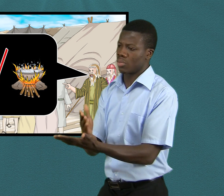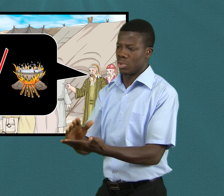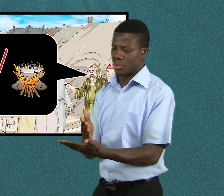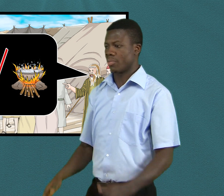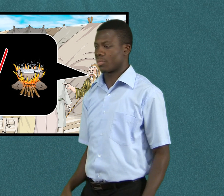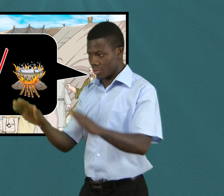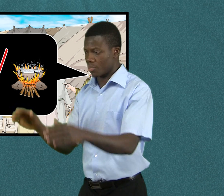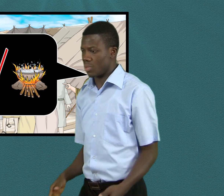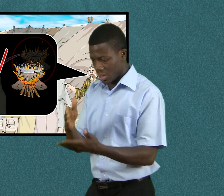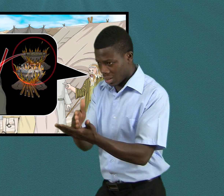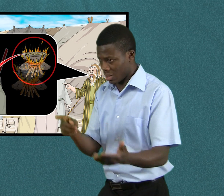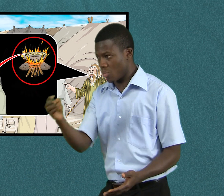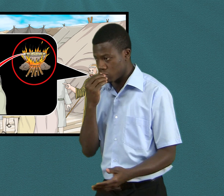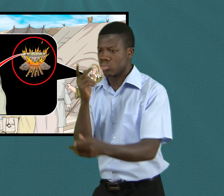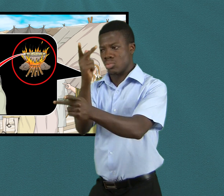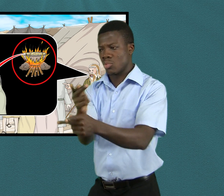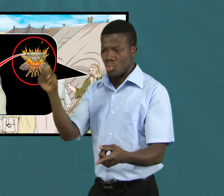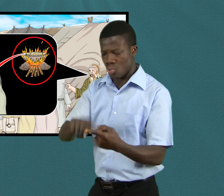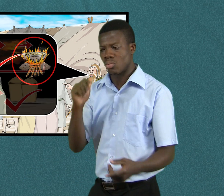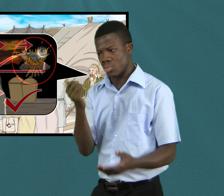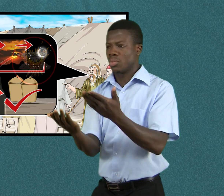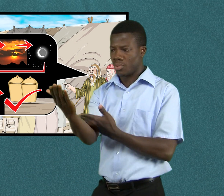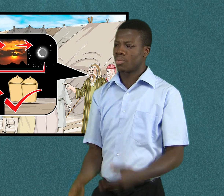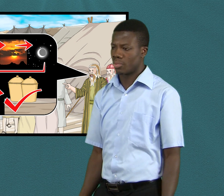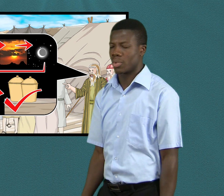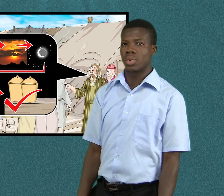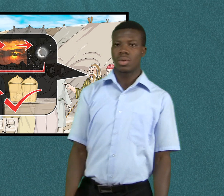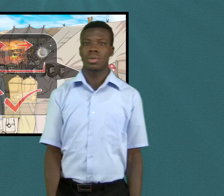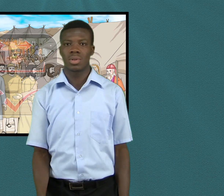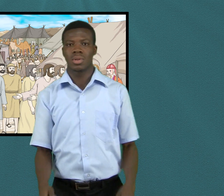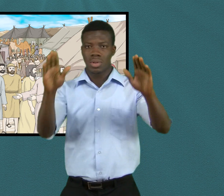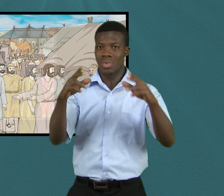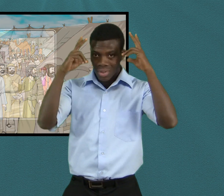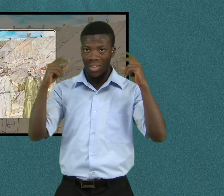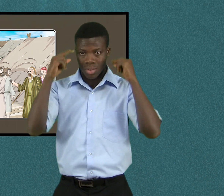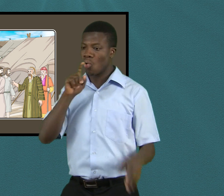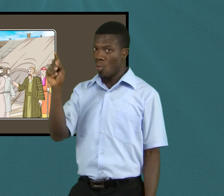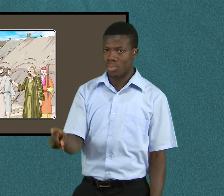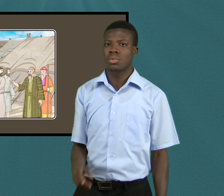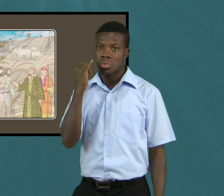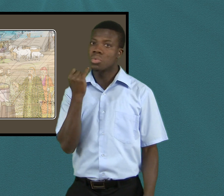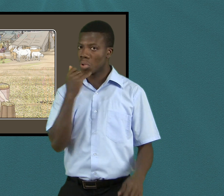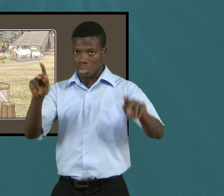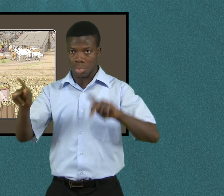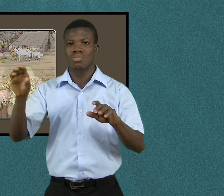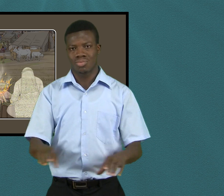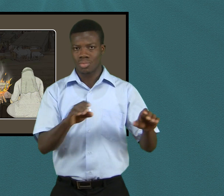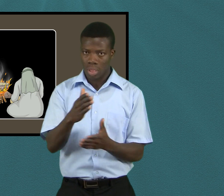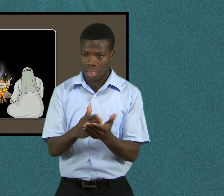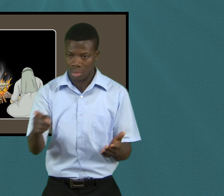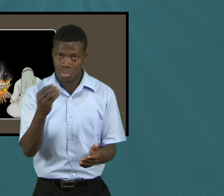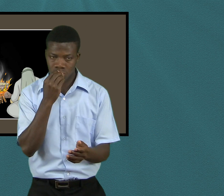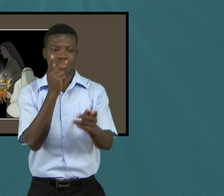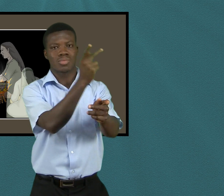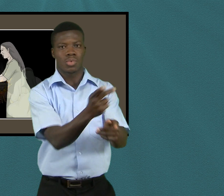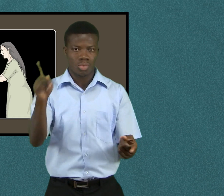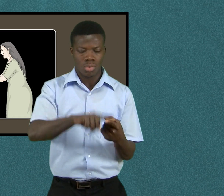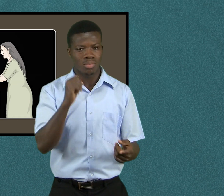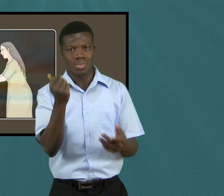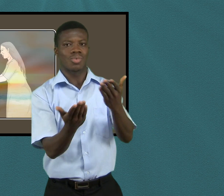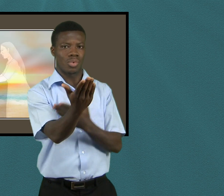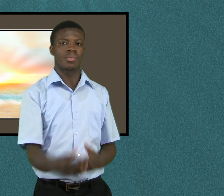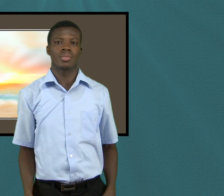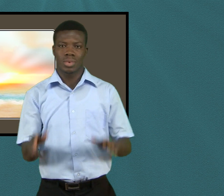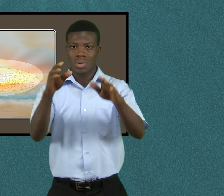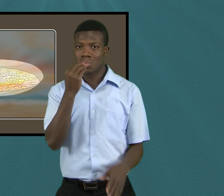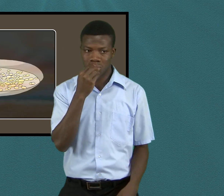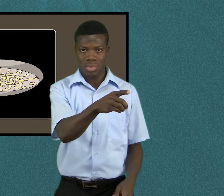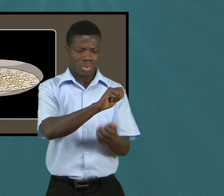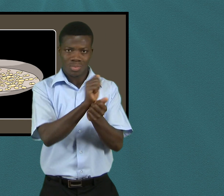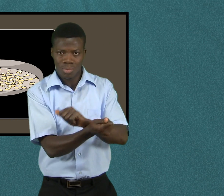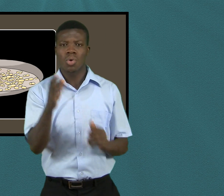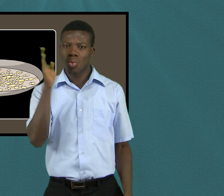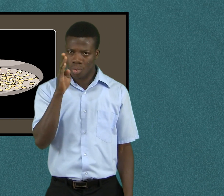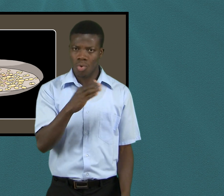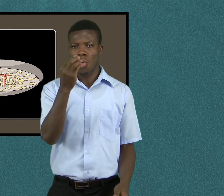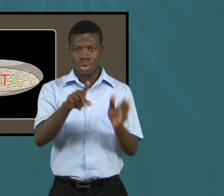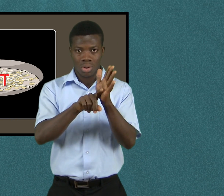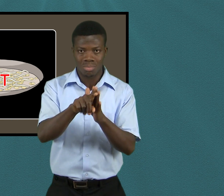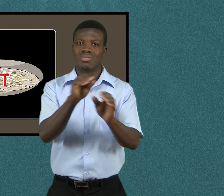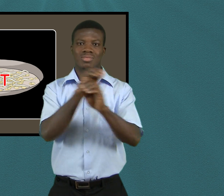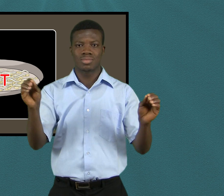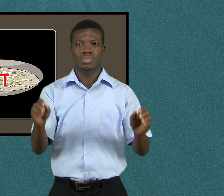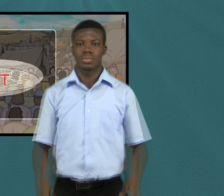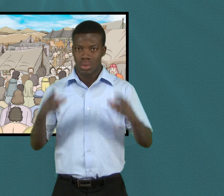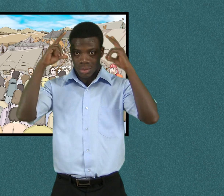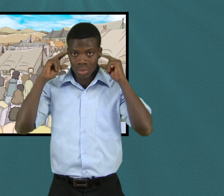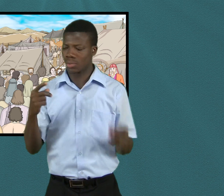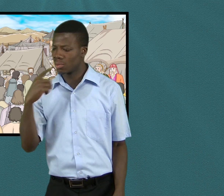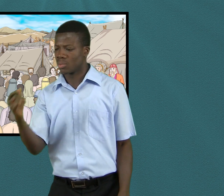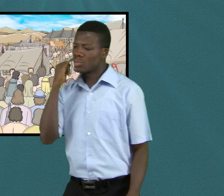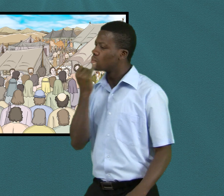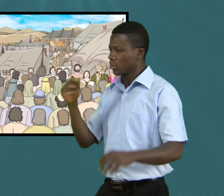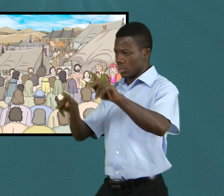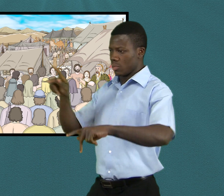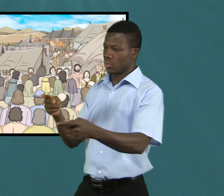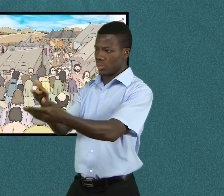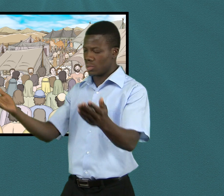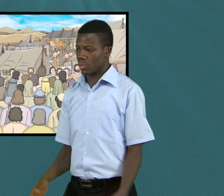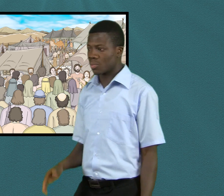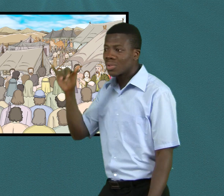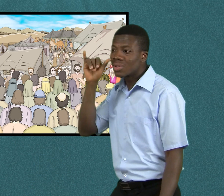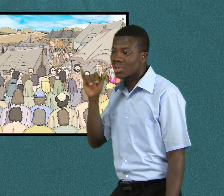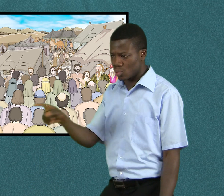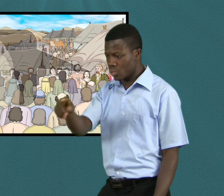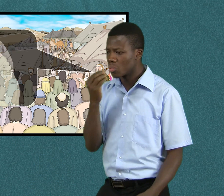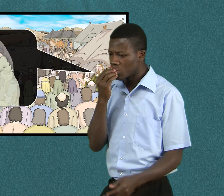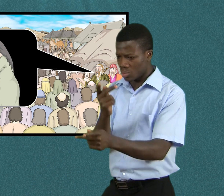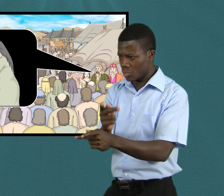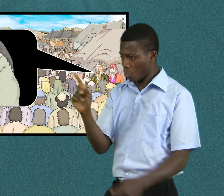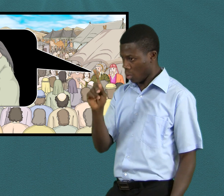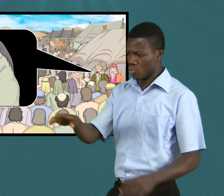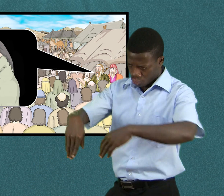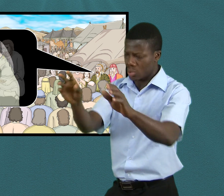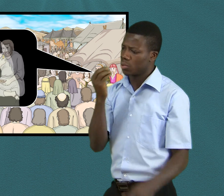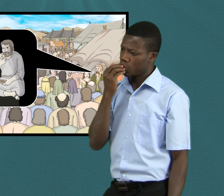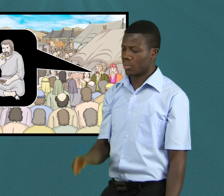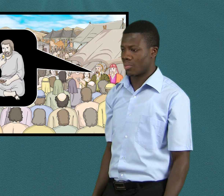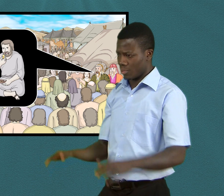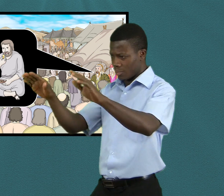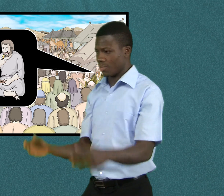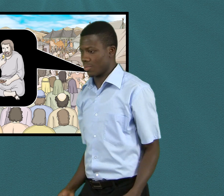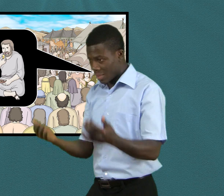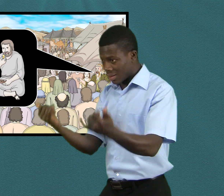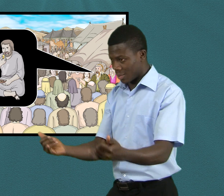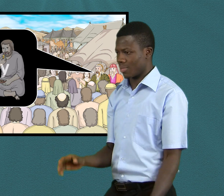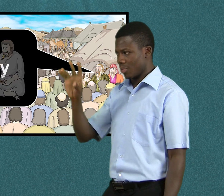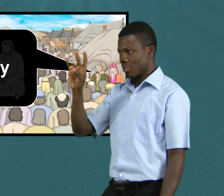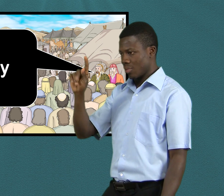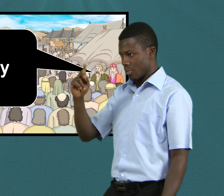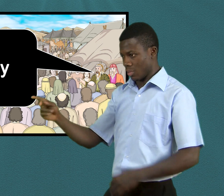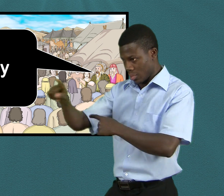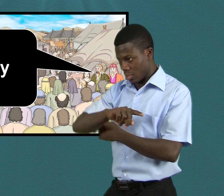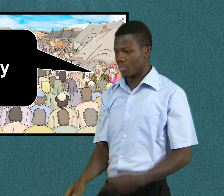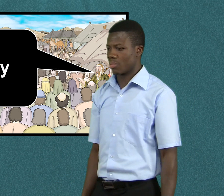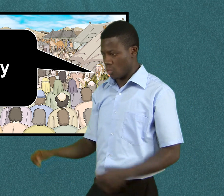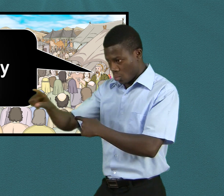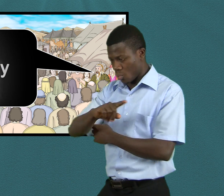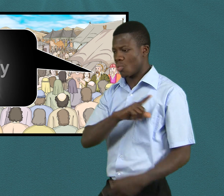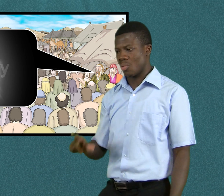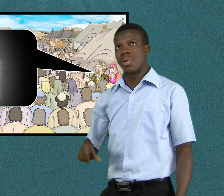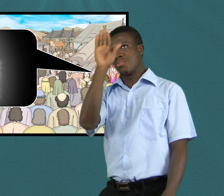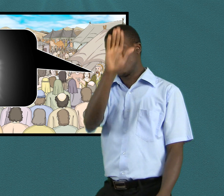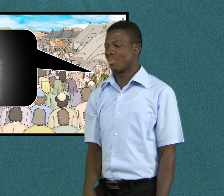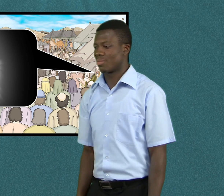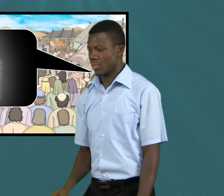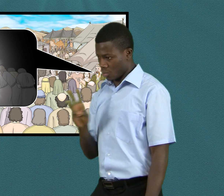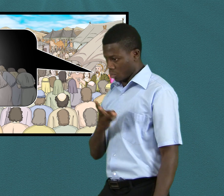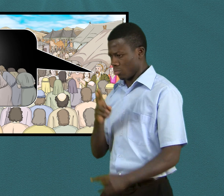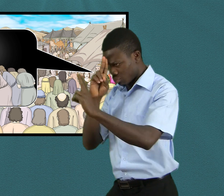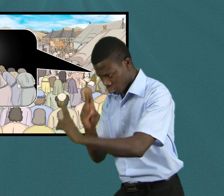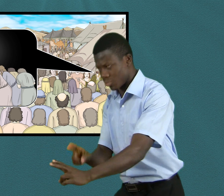Then set aside whatever remains and keep it until morning.’” So they set it aside until morning as Moses had commanded, and it did not smell or contain any maggots.